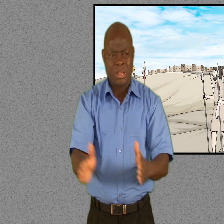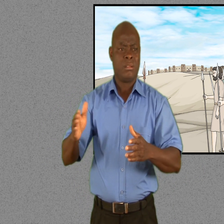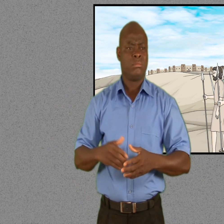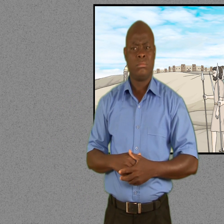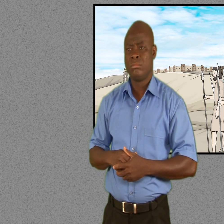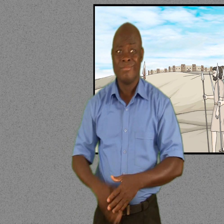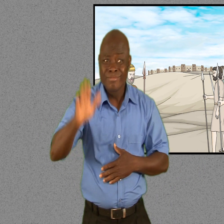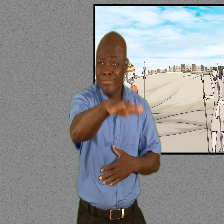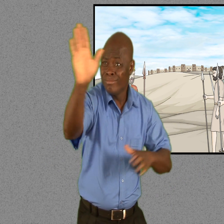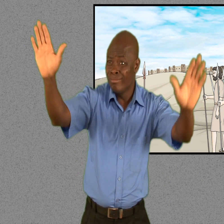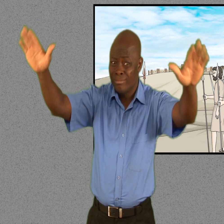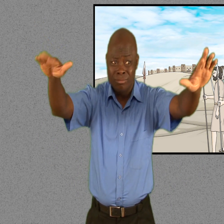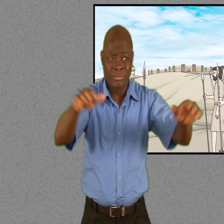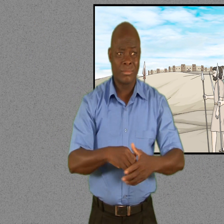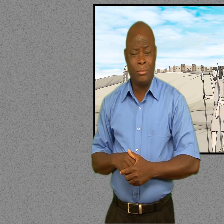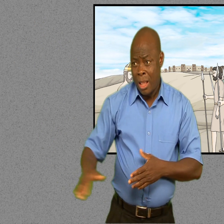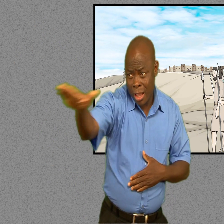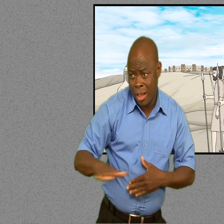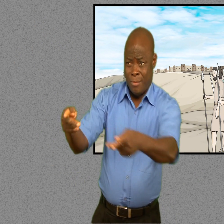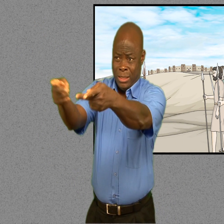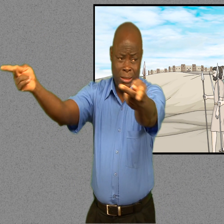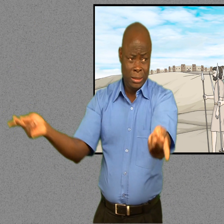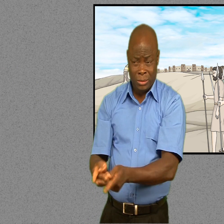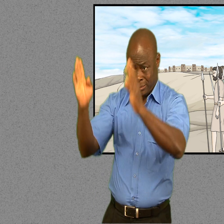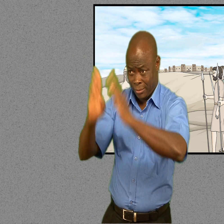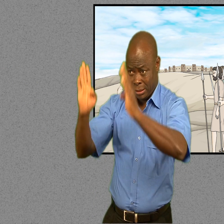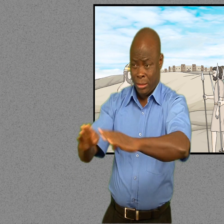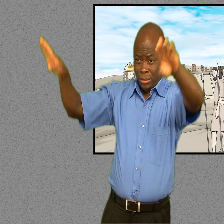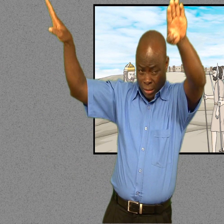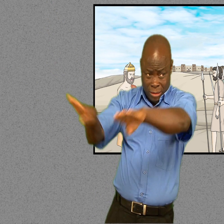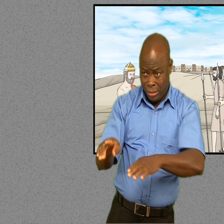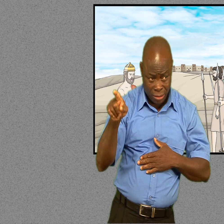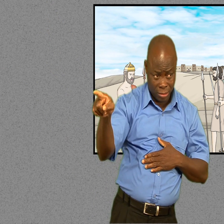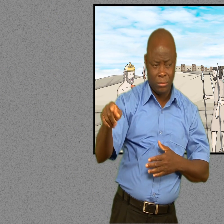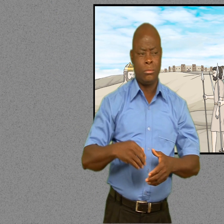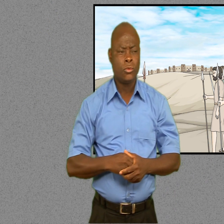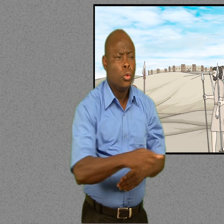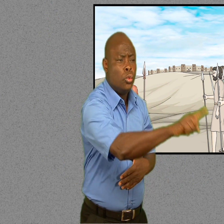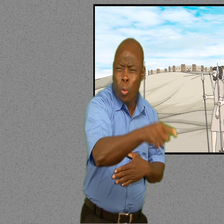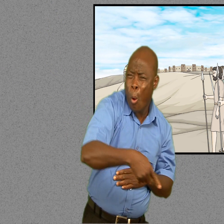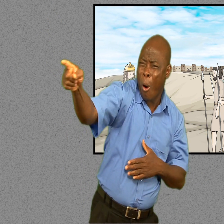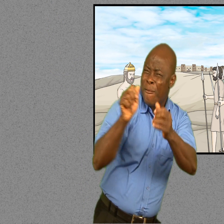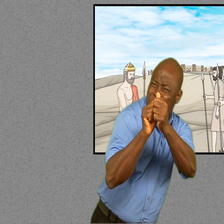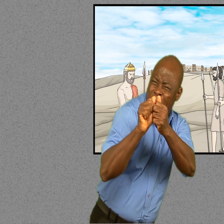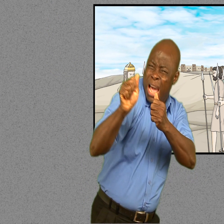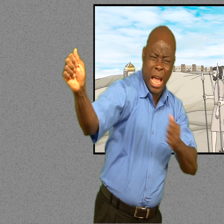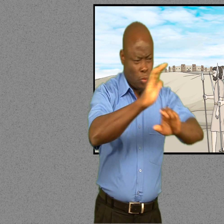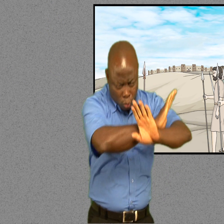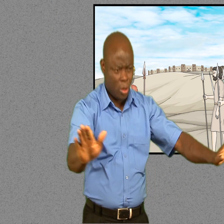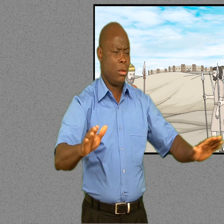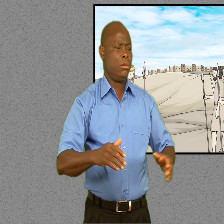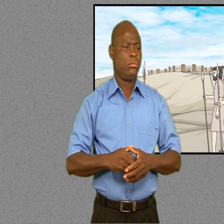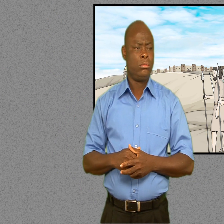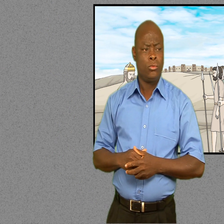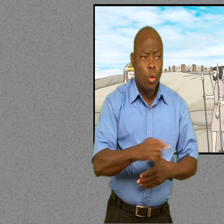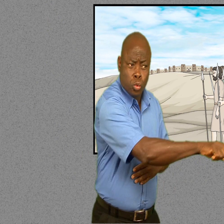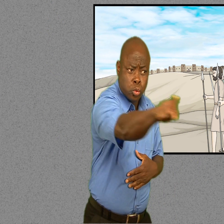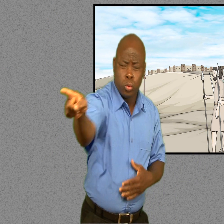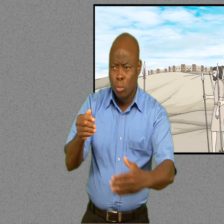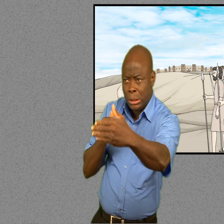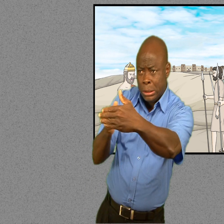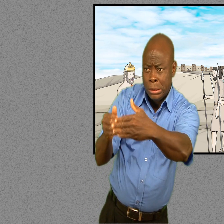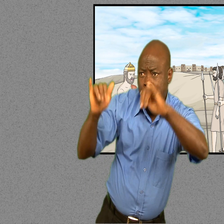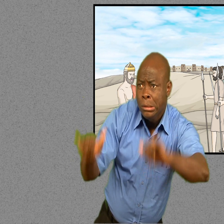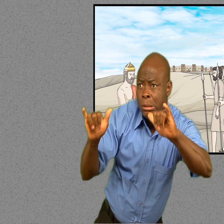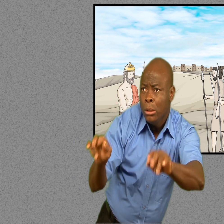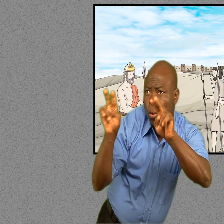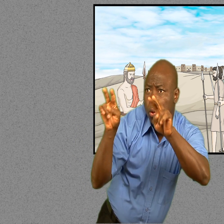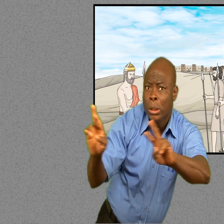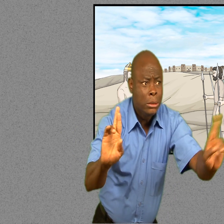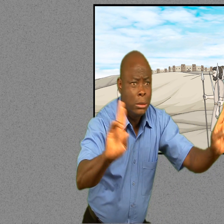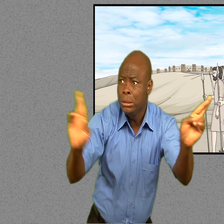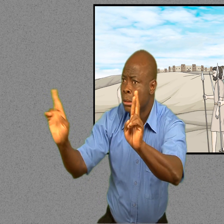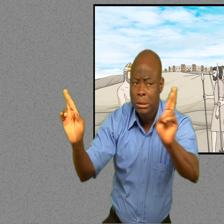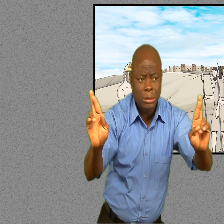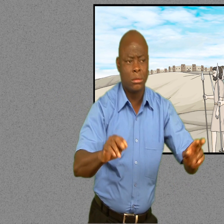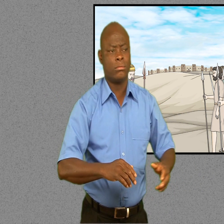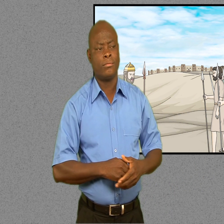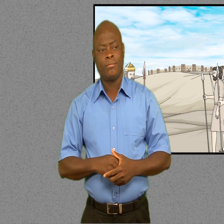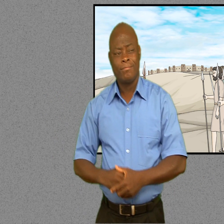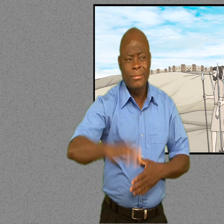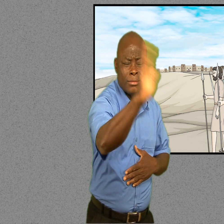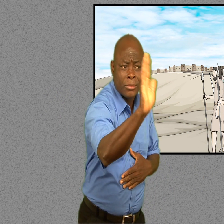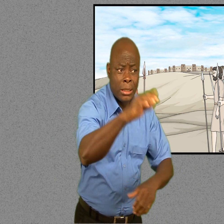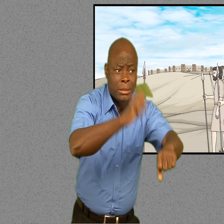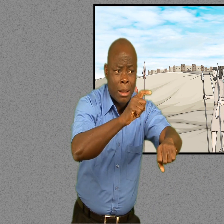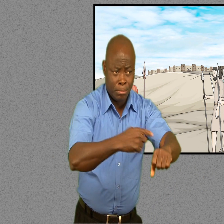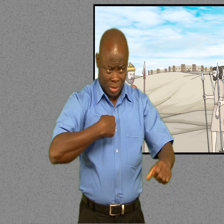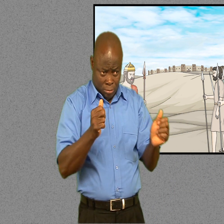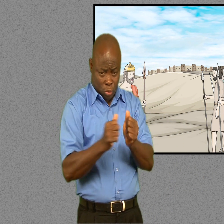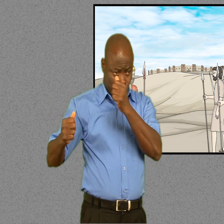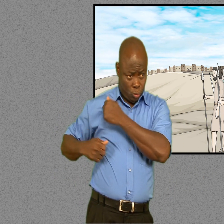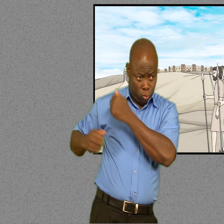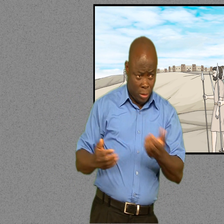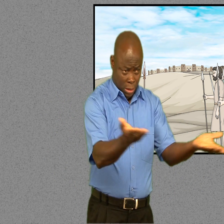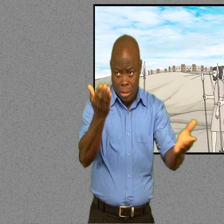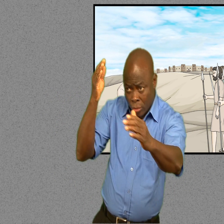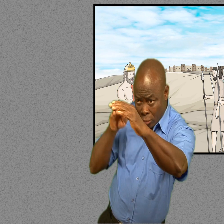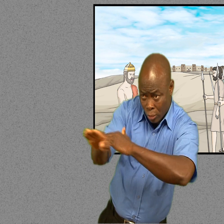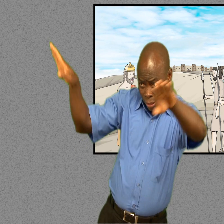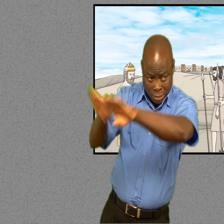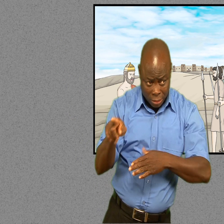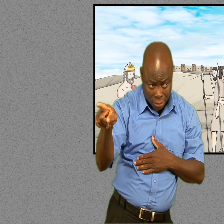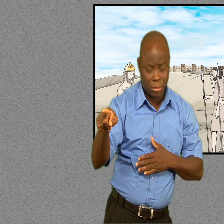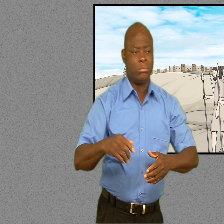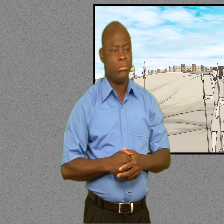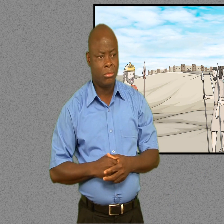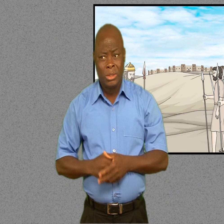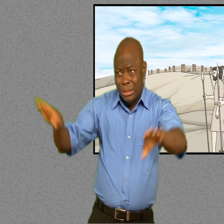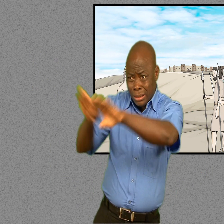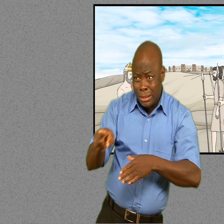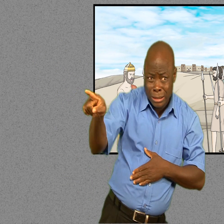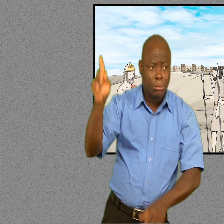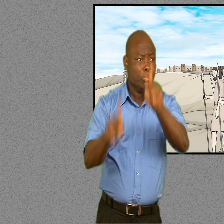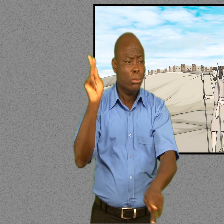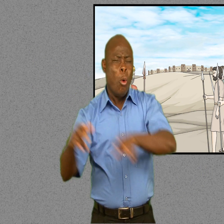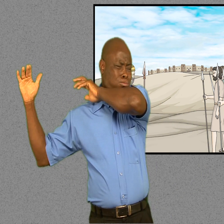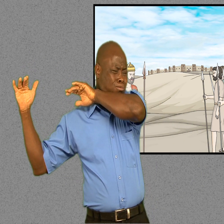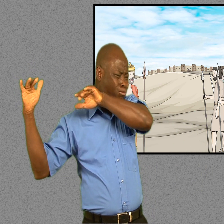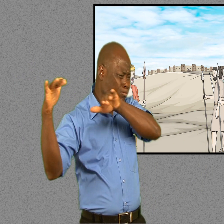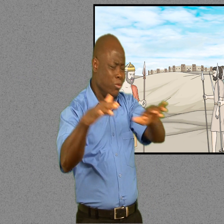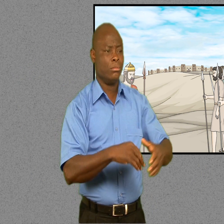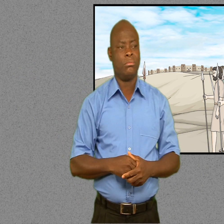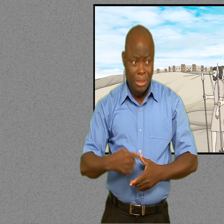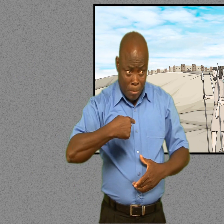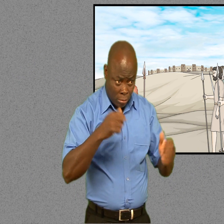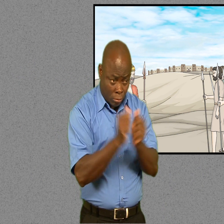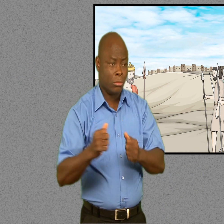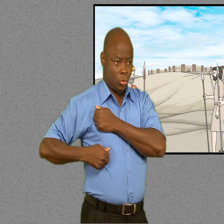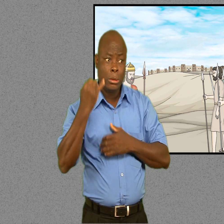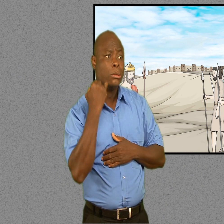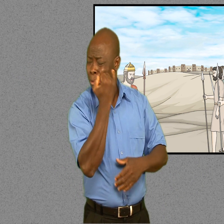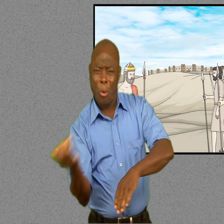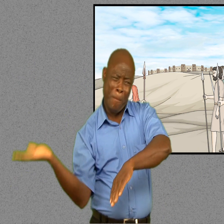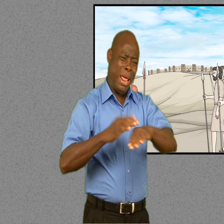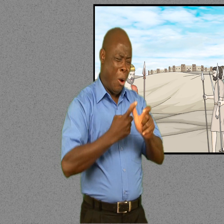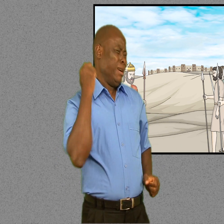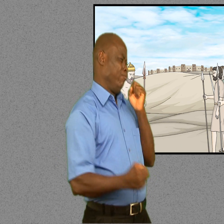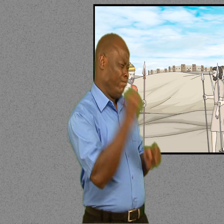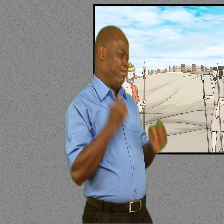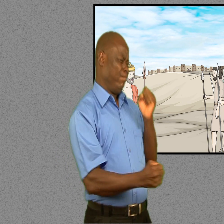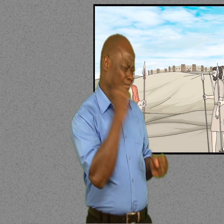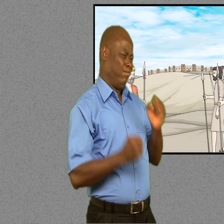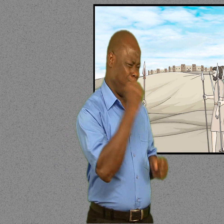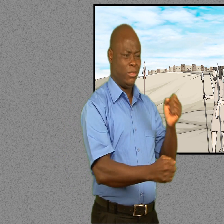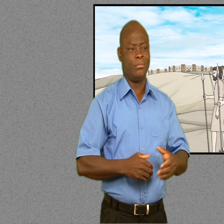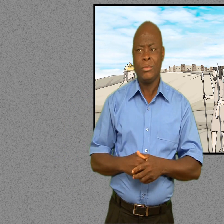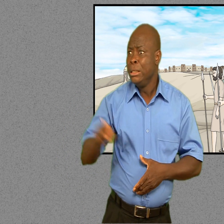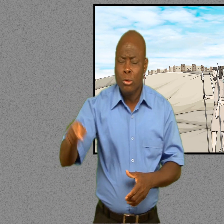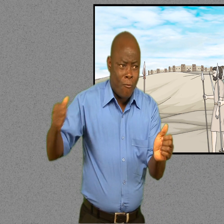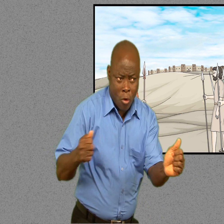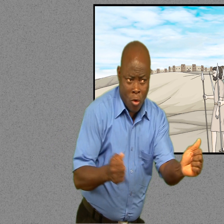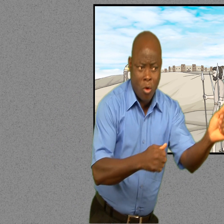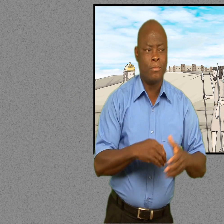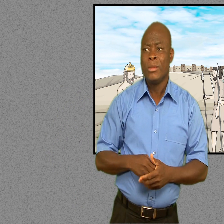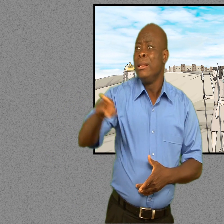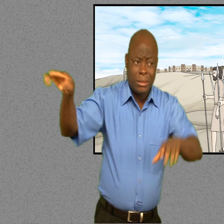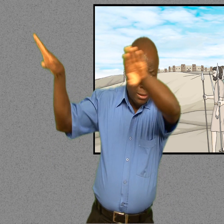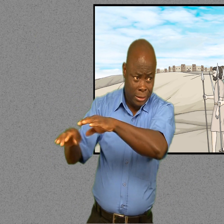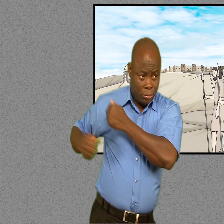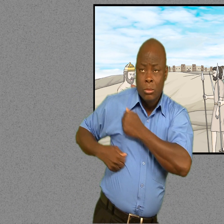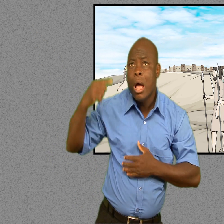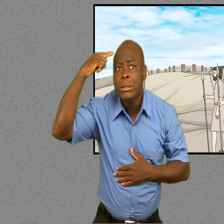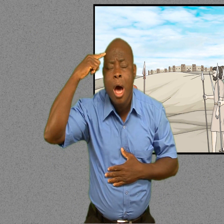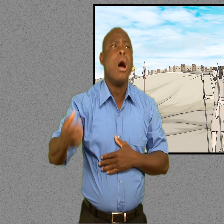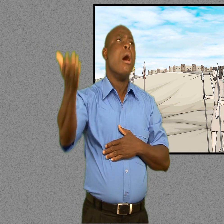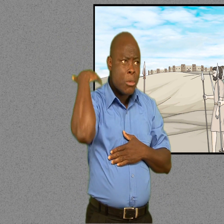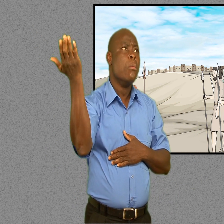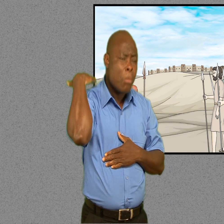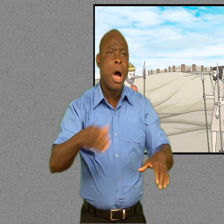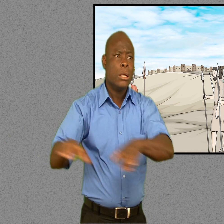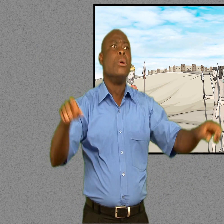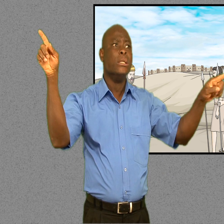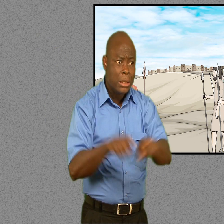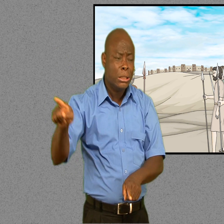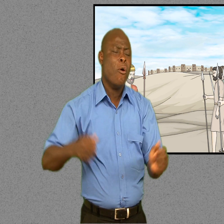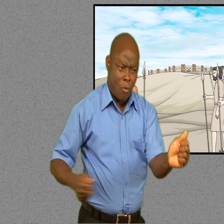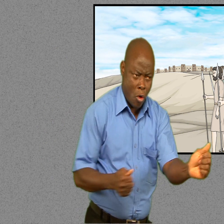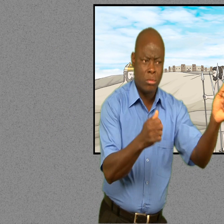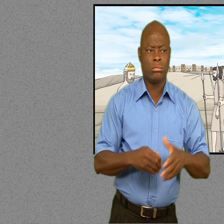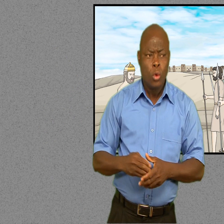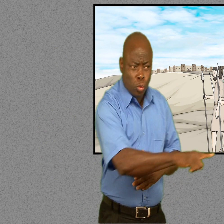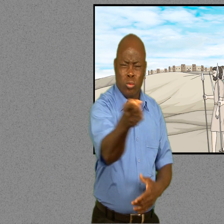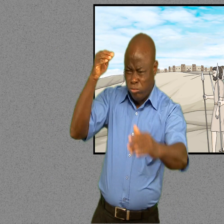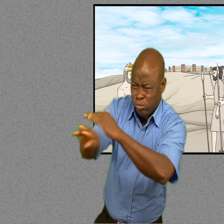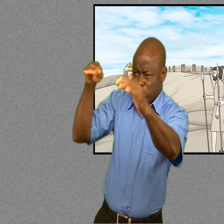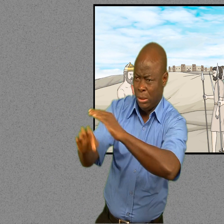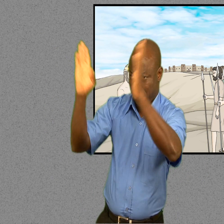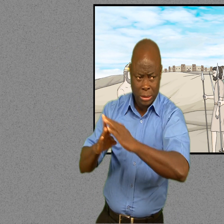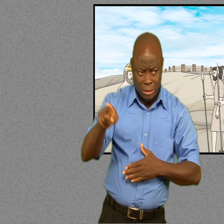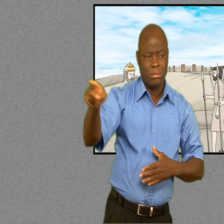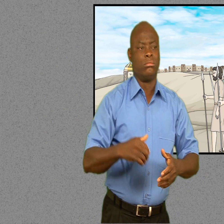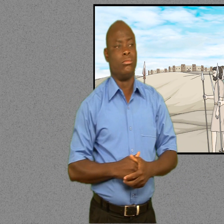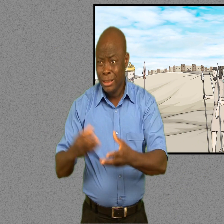They will pursue us until we have drawn them away from the city, for they will say, ‘The Israelites are running away from us as they did before.’ So as we flee from them, you are to rise from the ambush and seize the city, for the LORD your God will deliver it into your hand. And when you have taken the city, set it on fire. Do as the LORD has commanded!